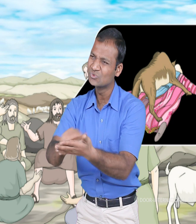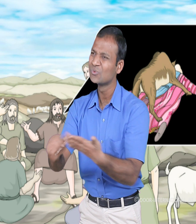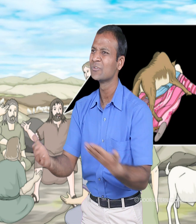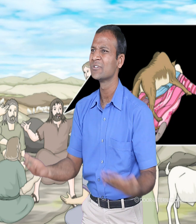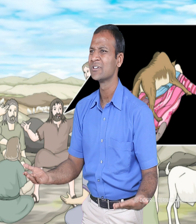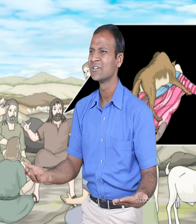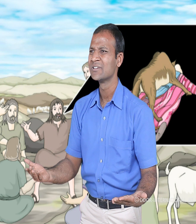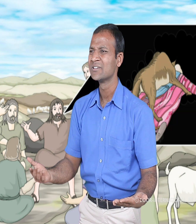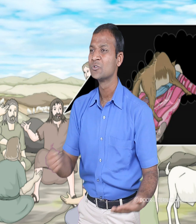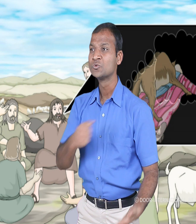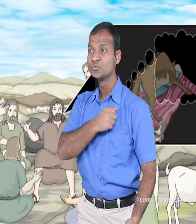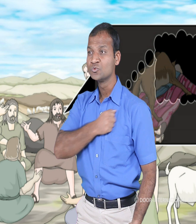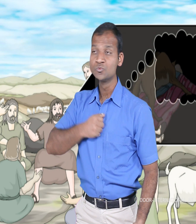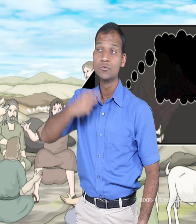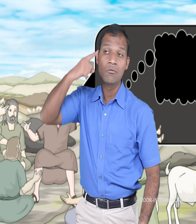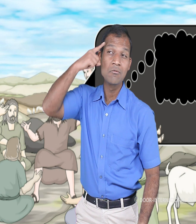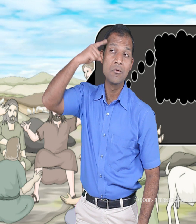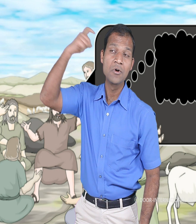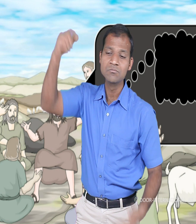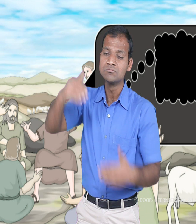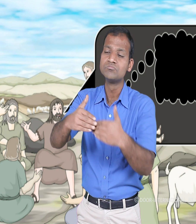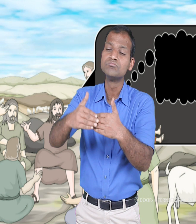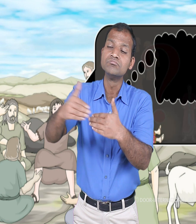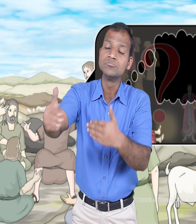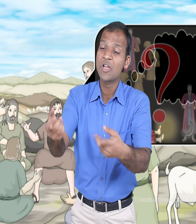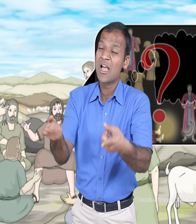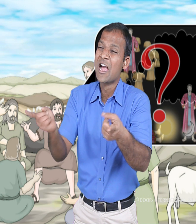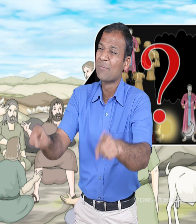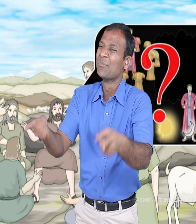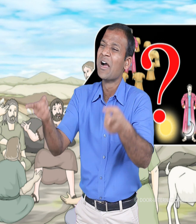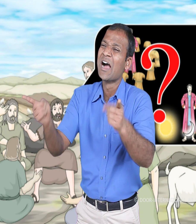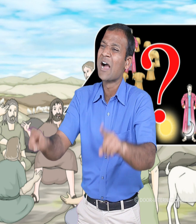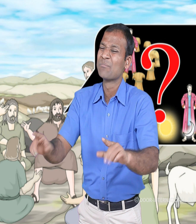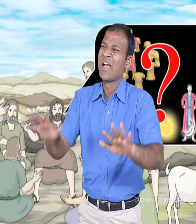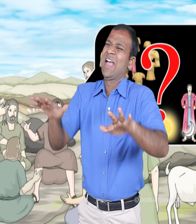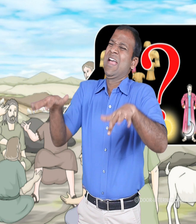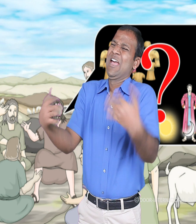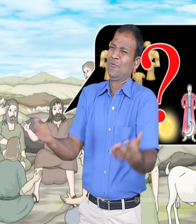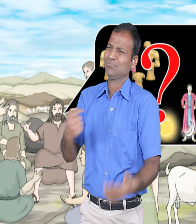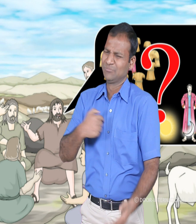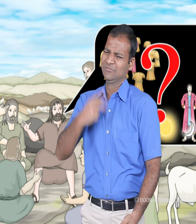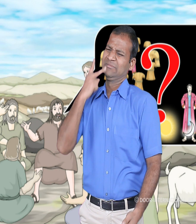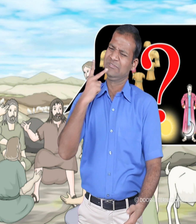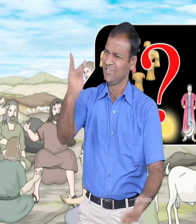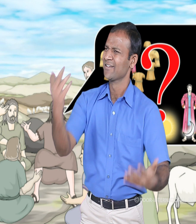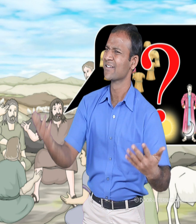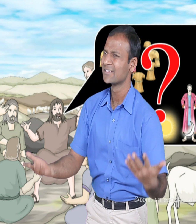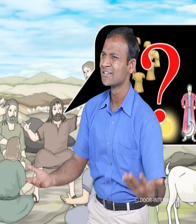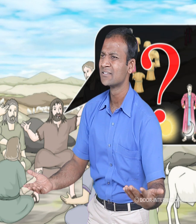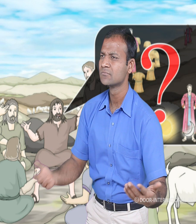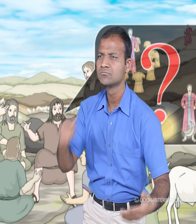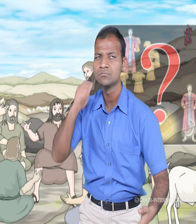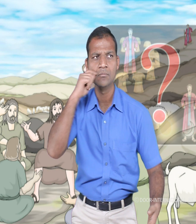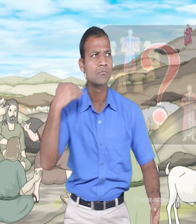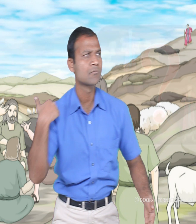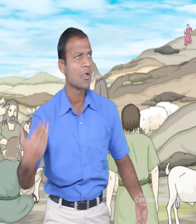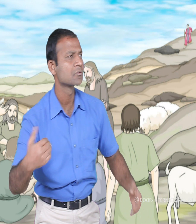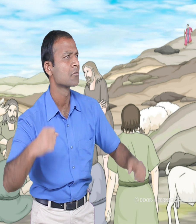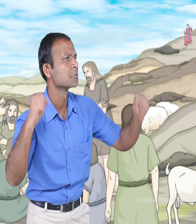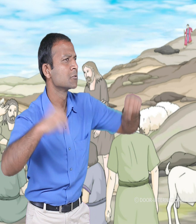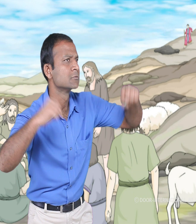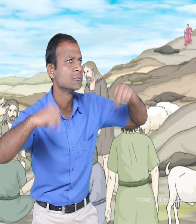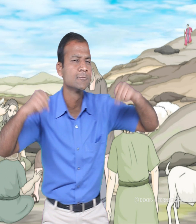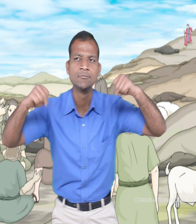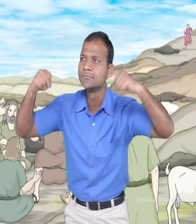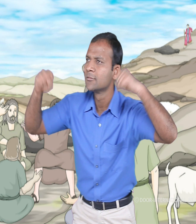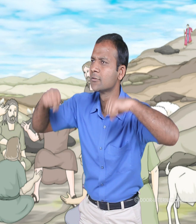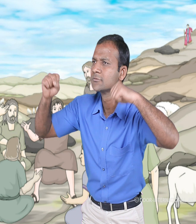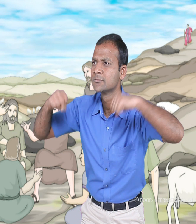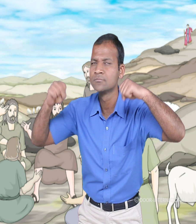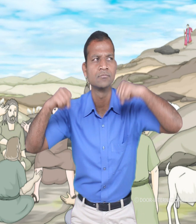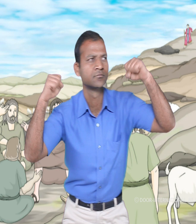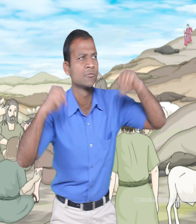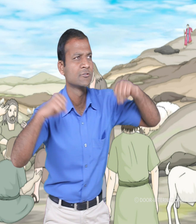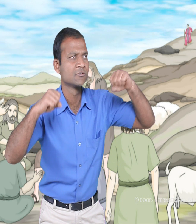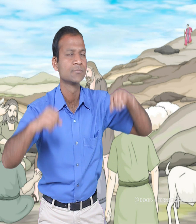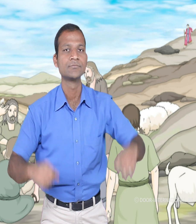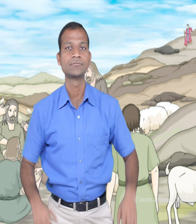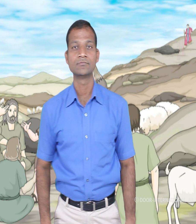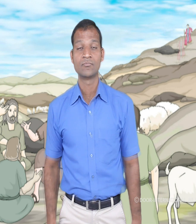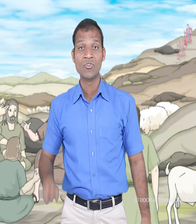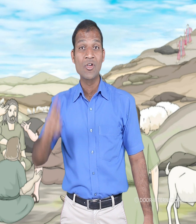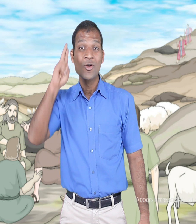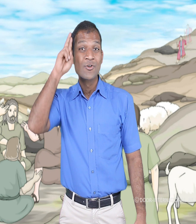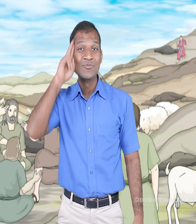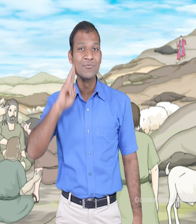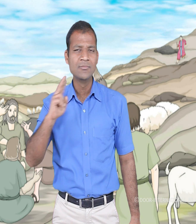Then we shall see what becomes of his dreams!”